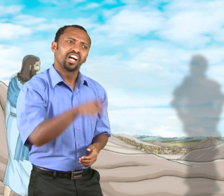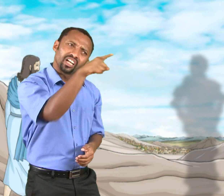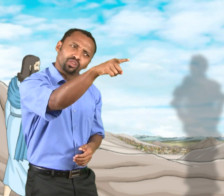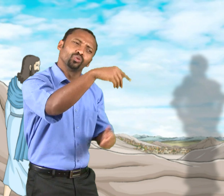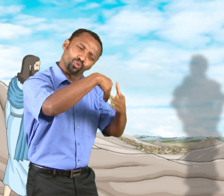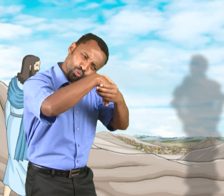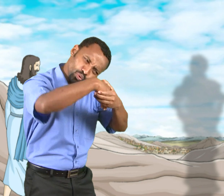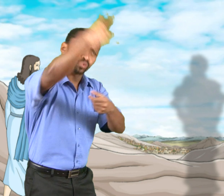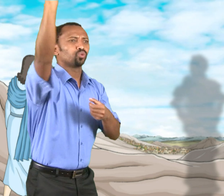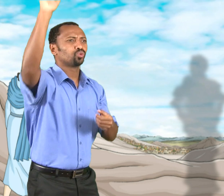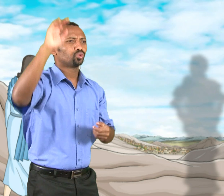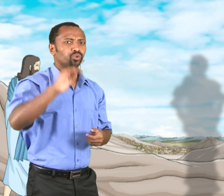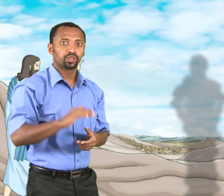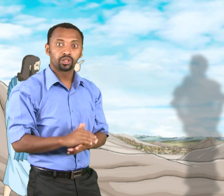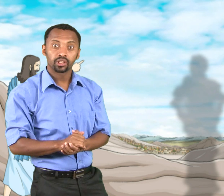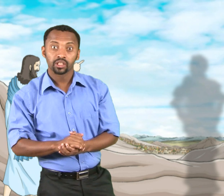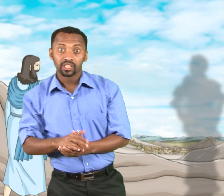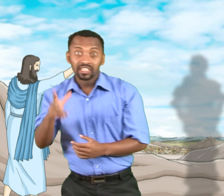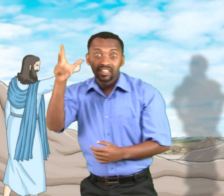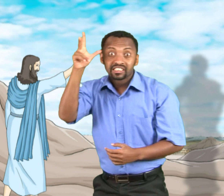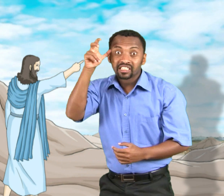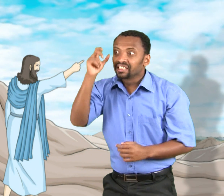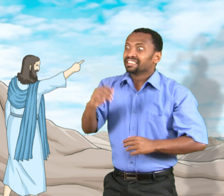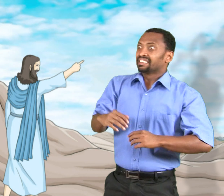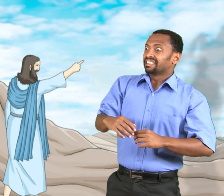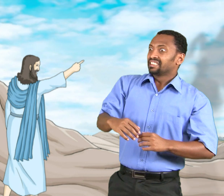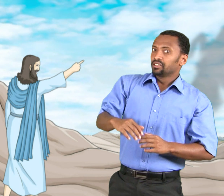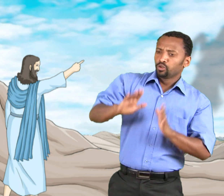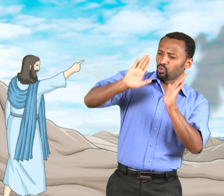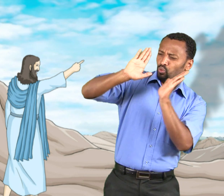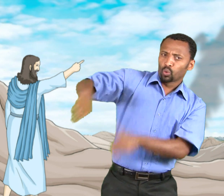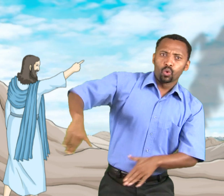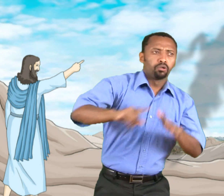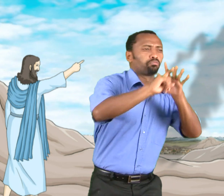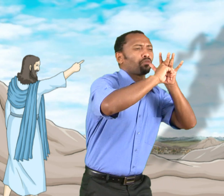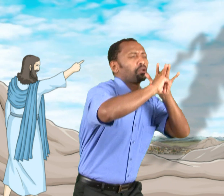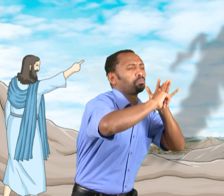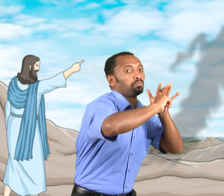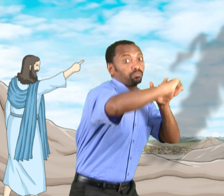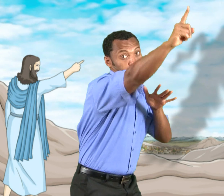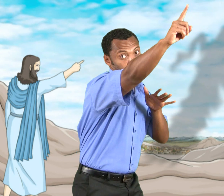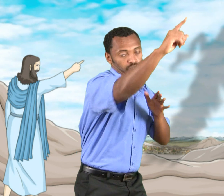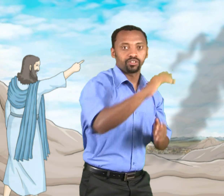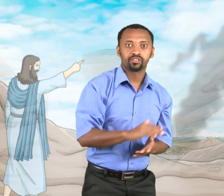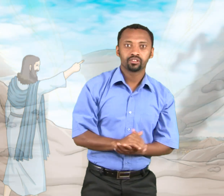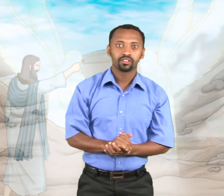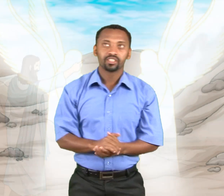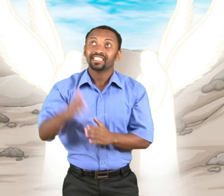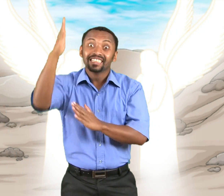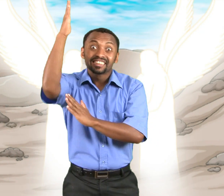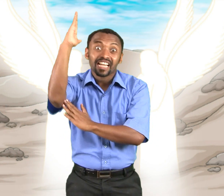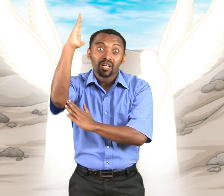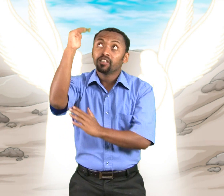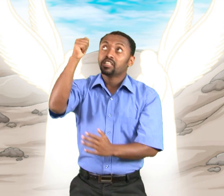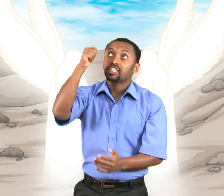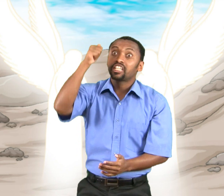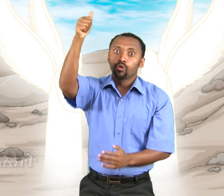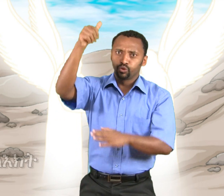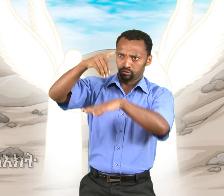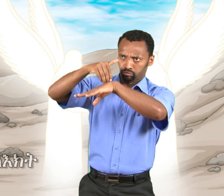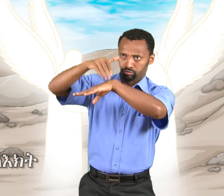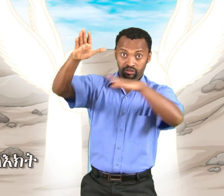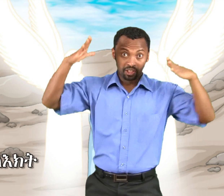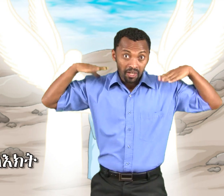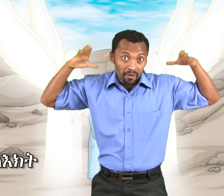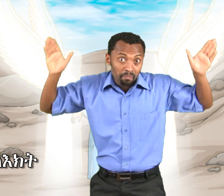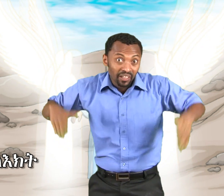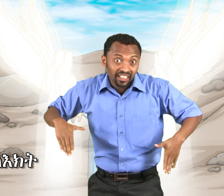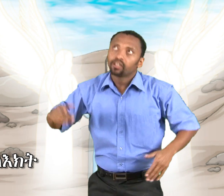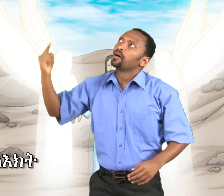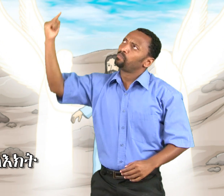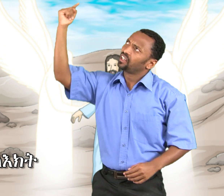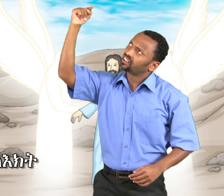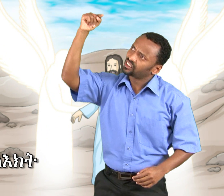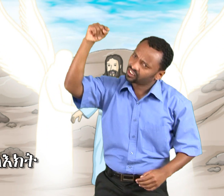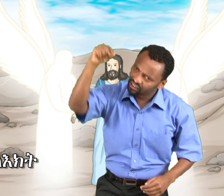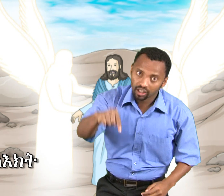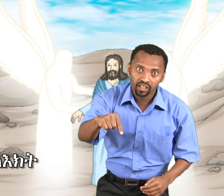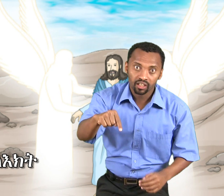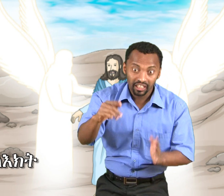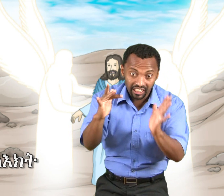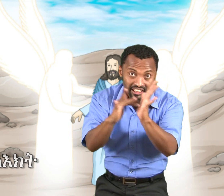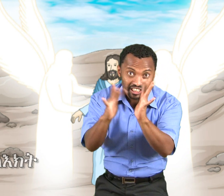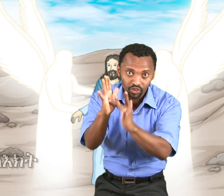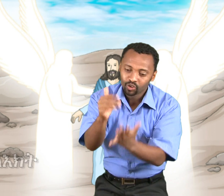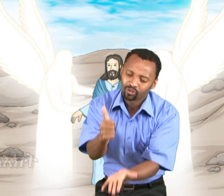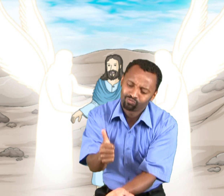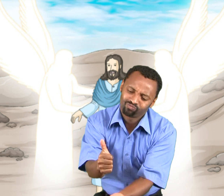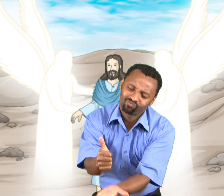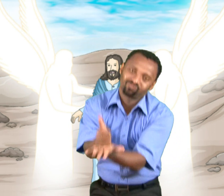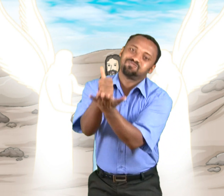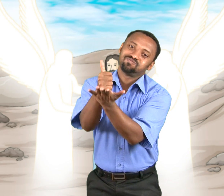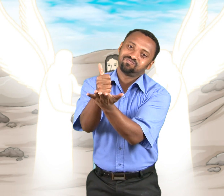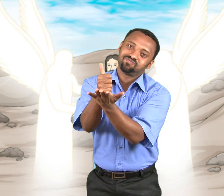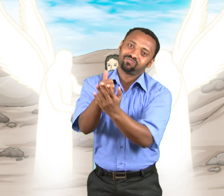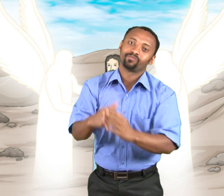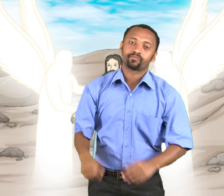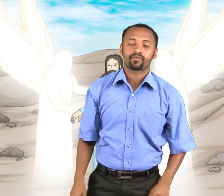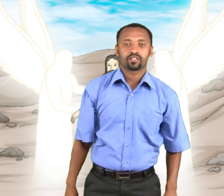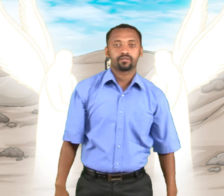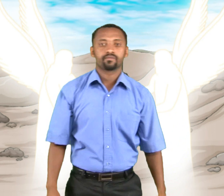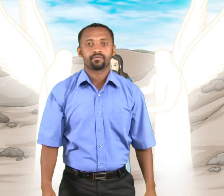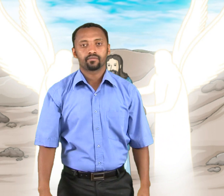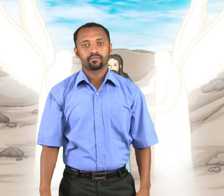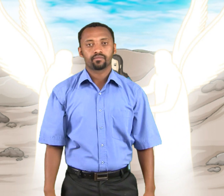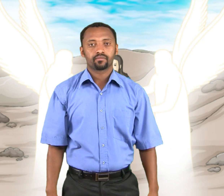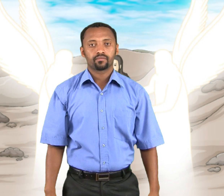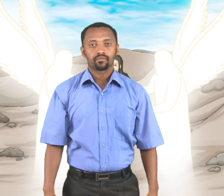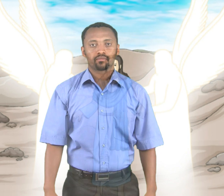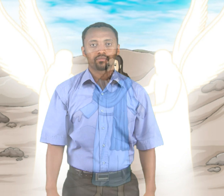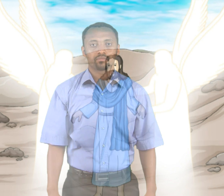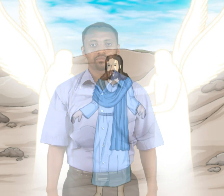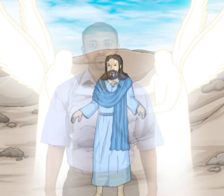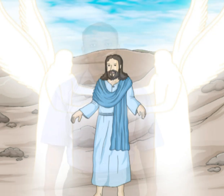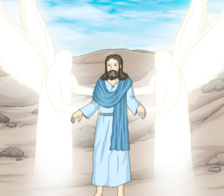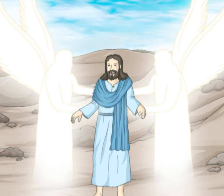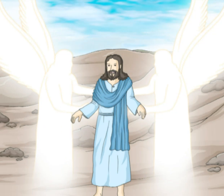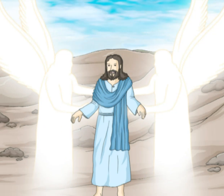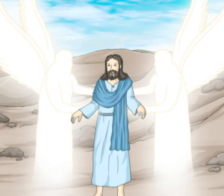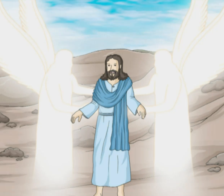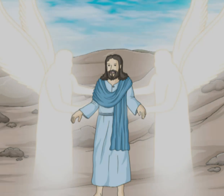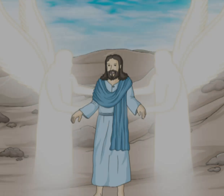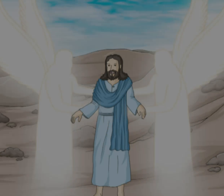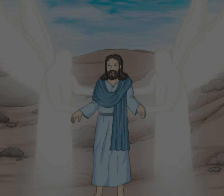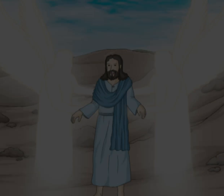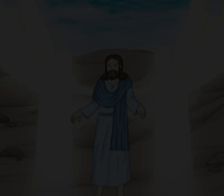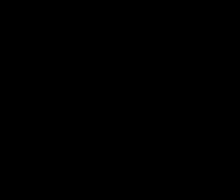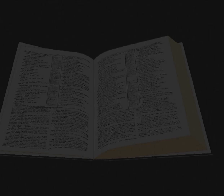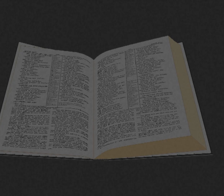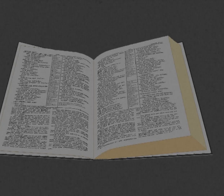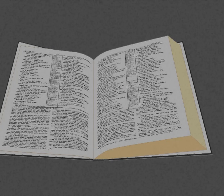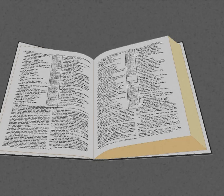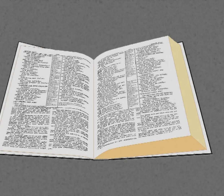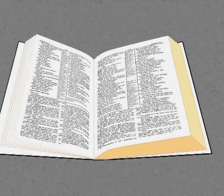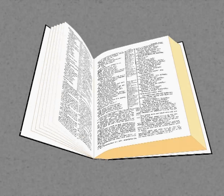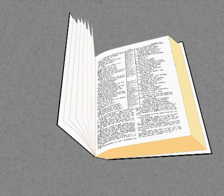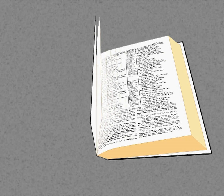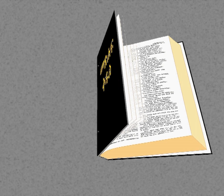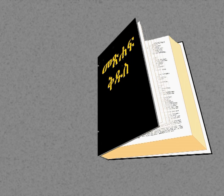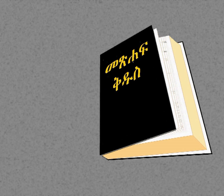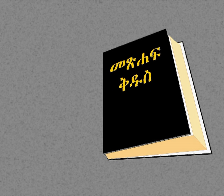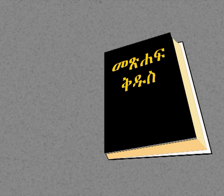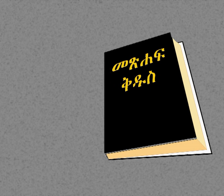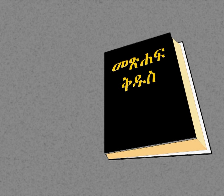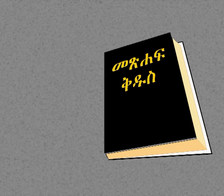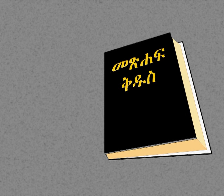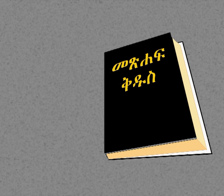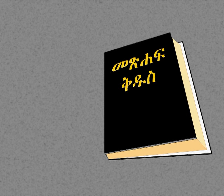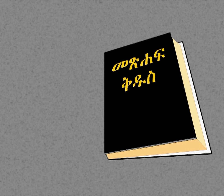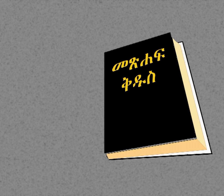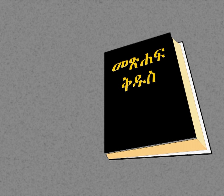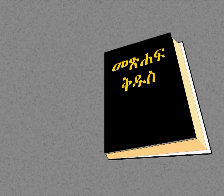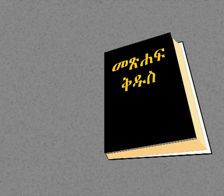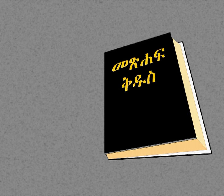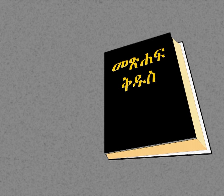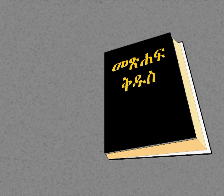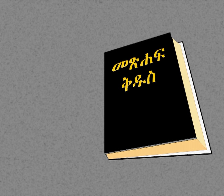“For it is written: ‘Worship the Lord your God and serve Him only.’” Then the devil left Him, and angels came and ministered to Him.